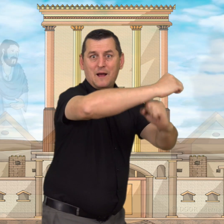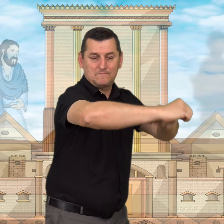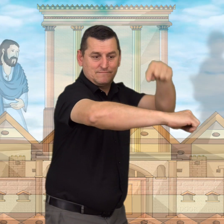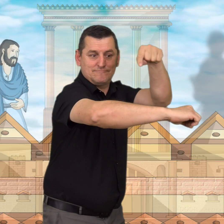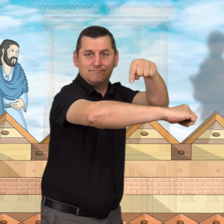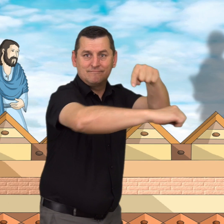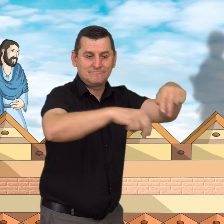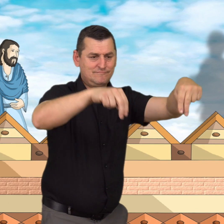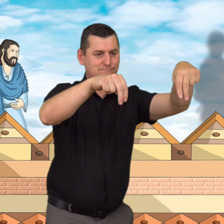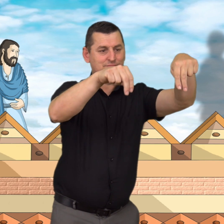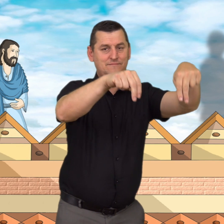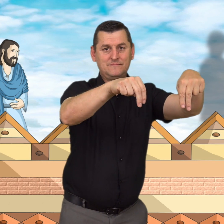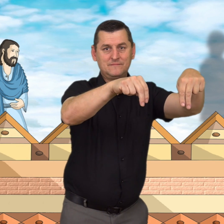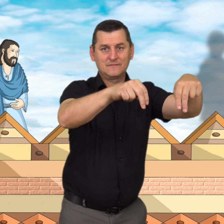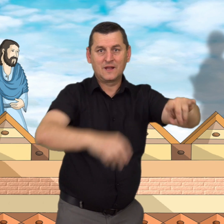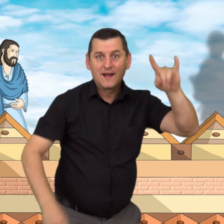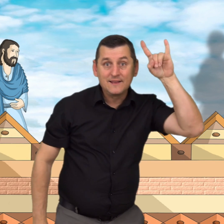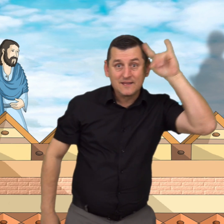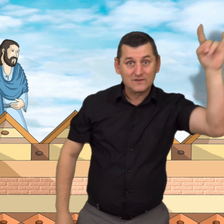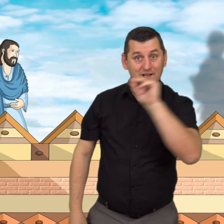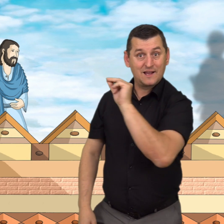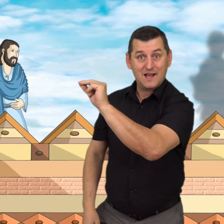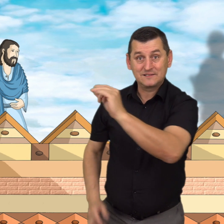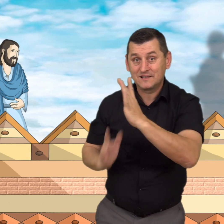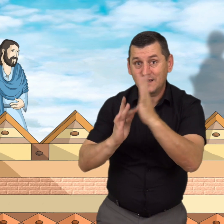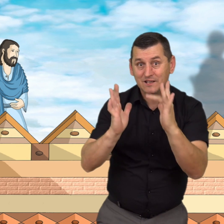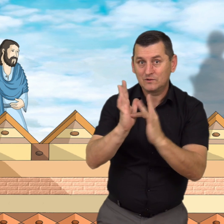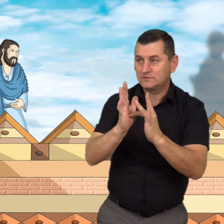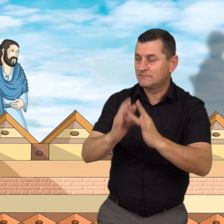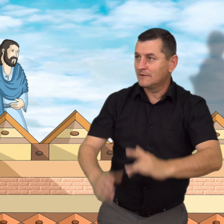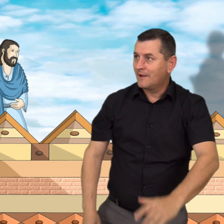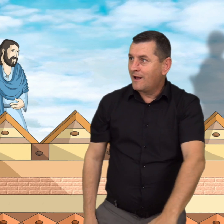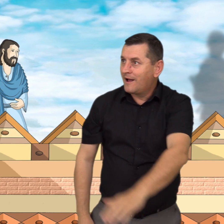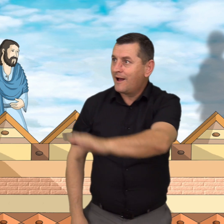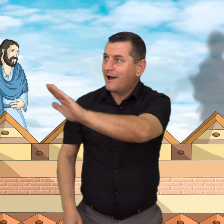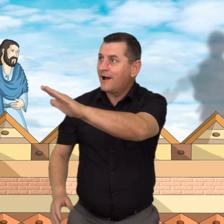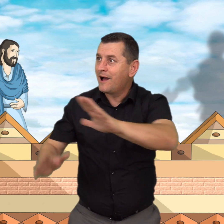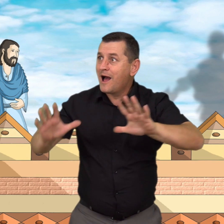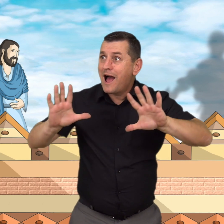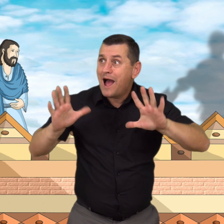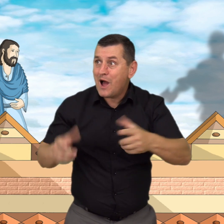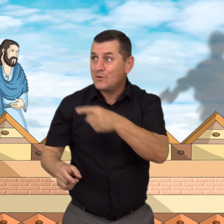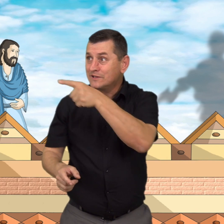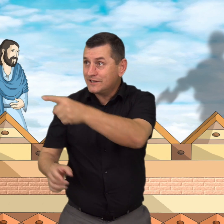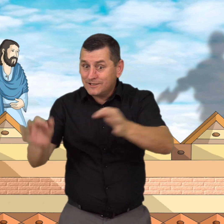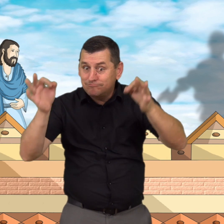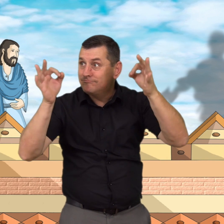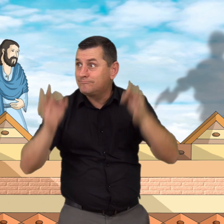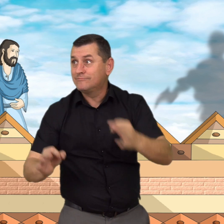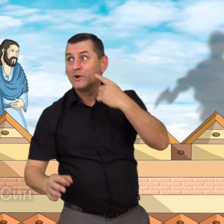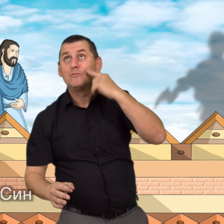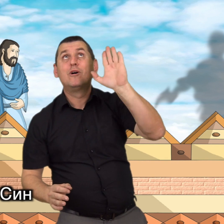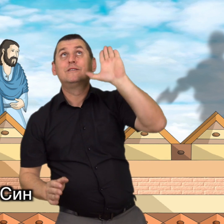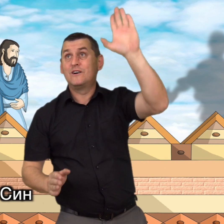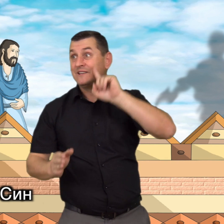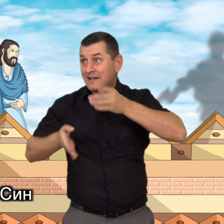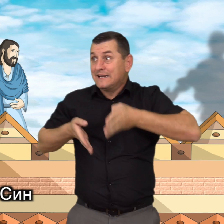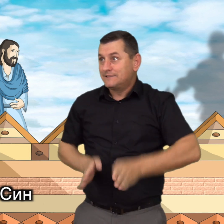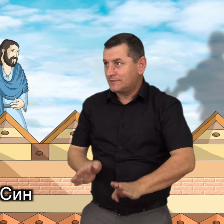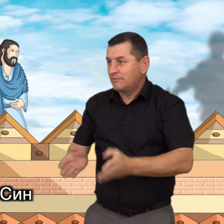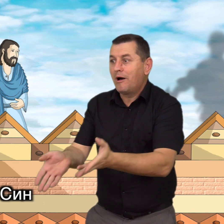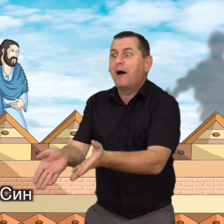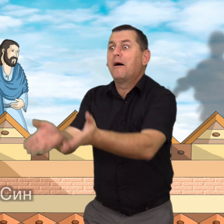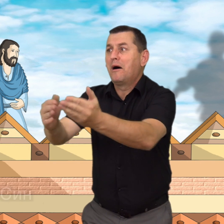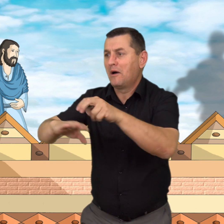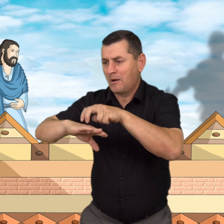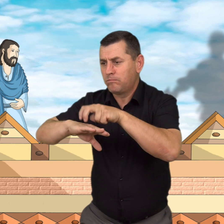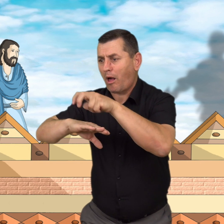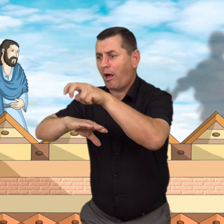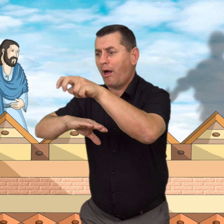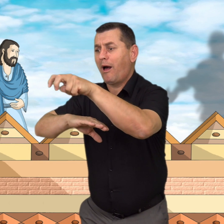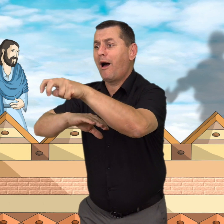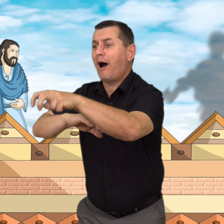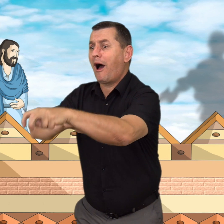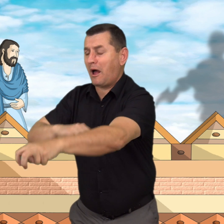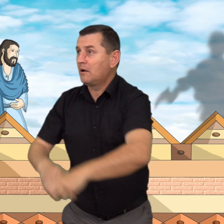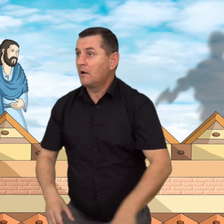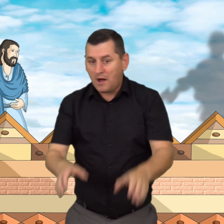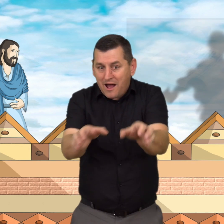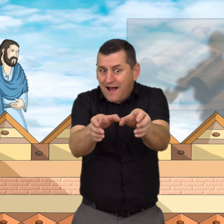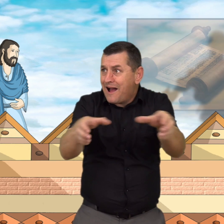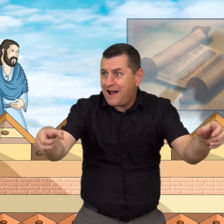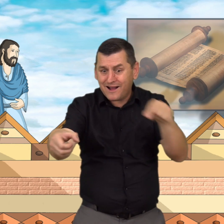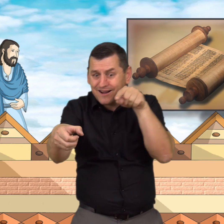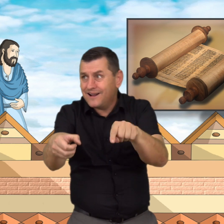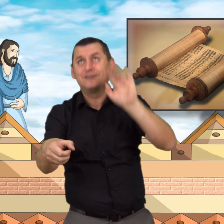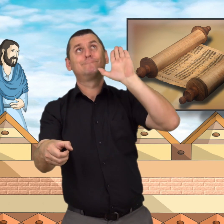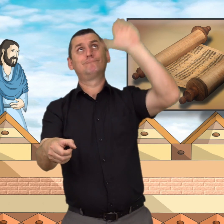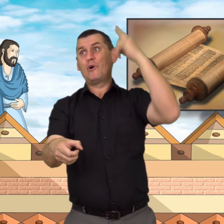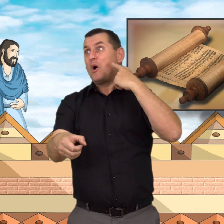“If You are the Son of God,” he said, “throw Yourself down.